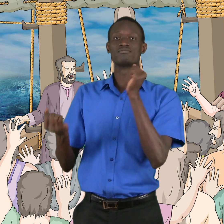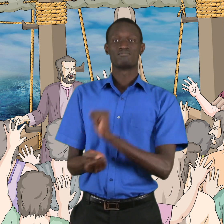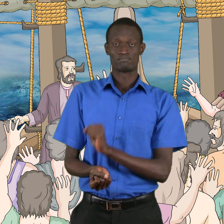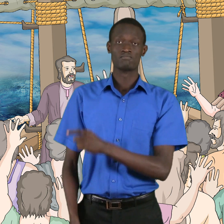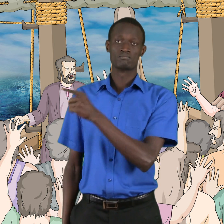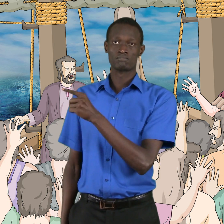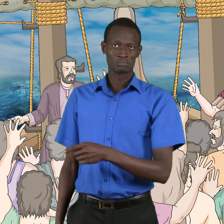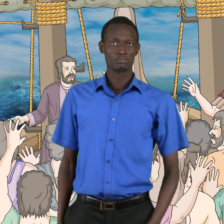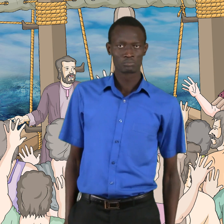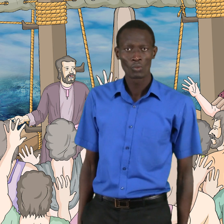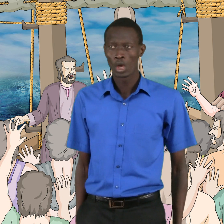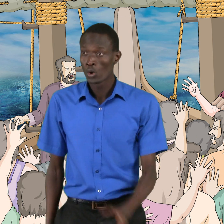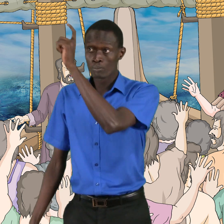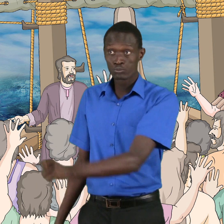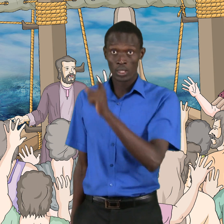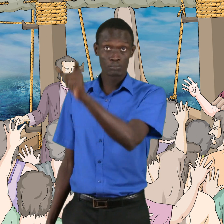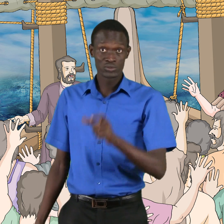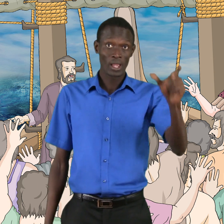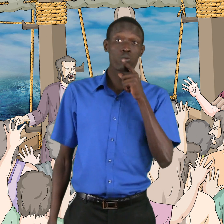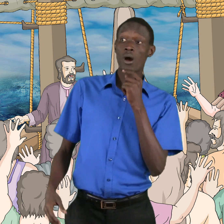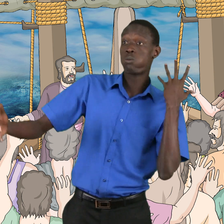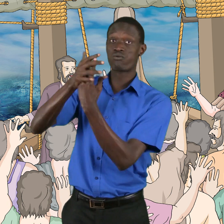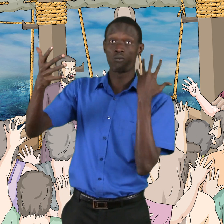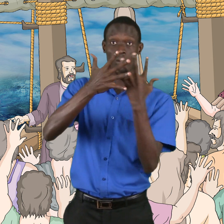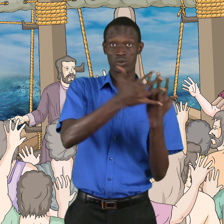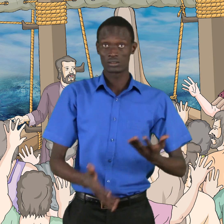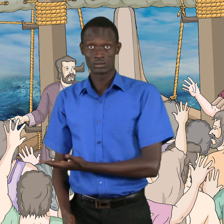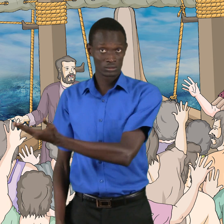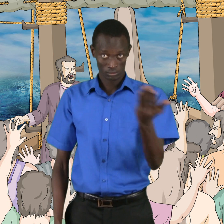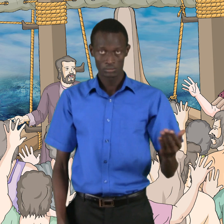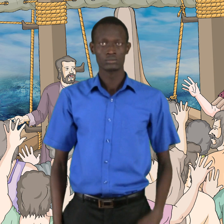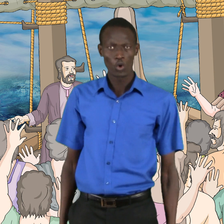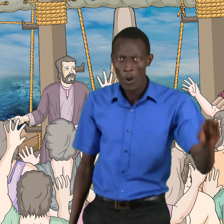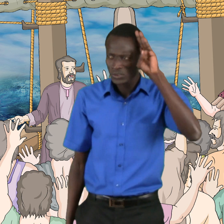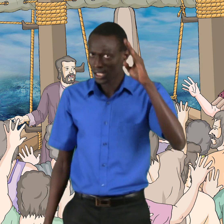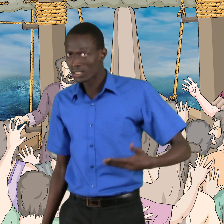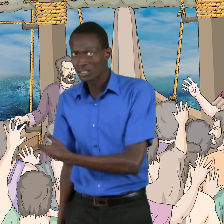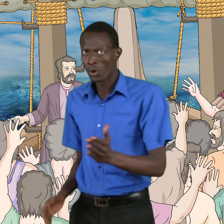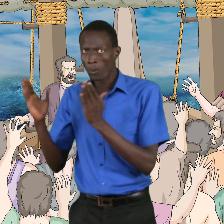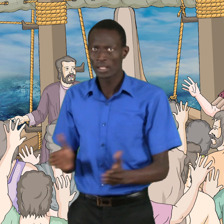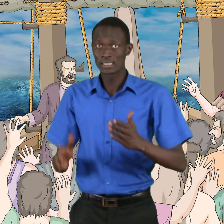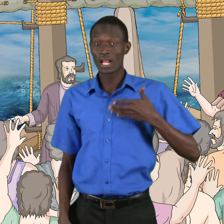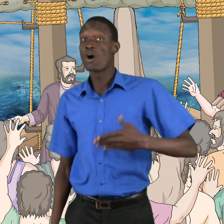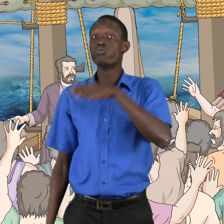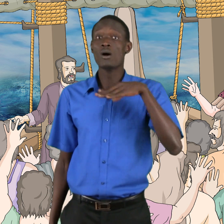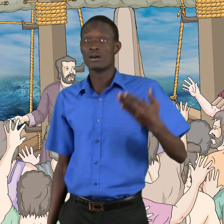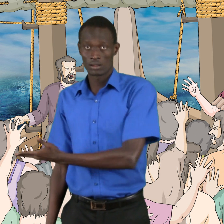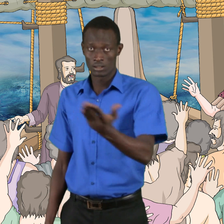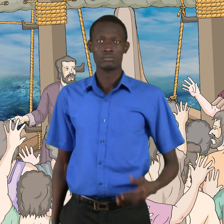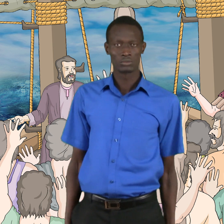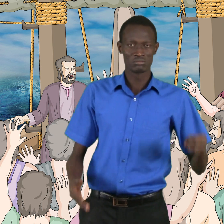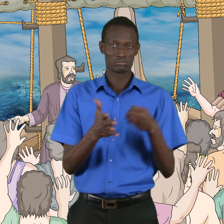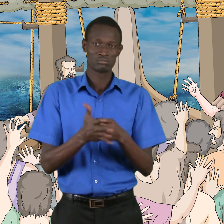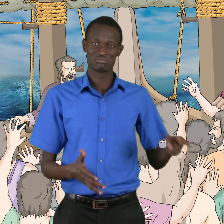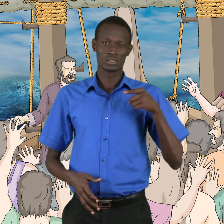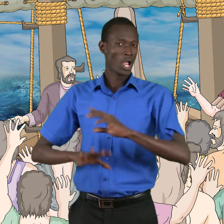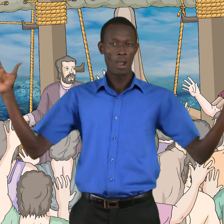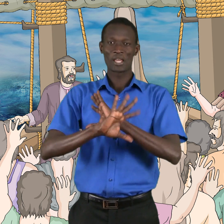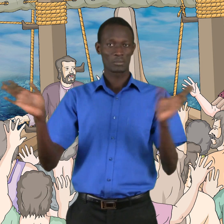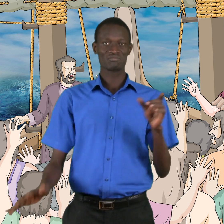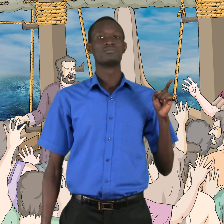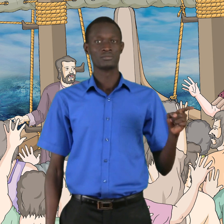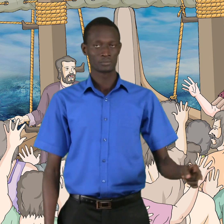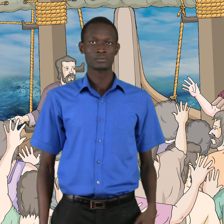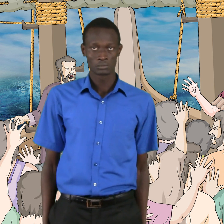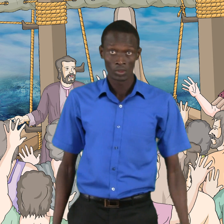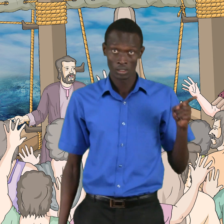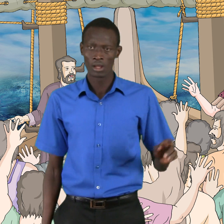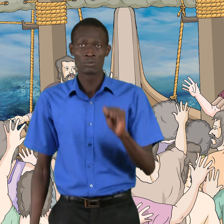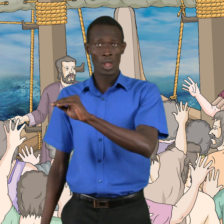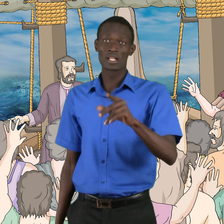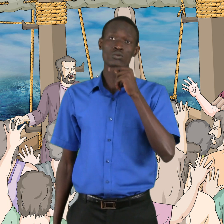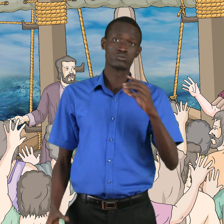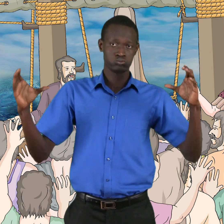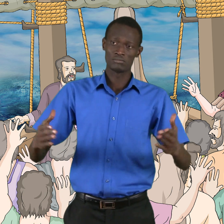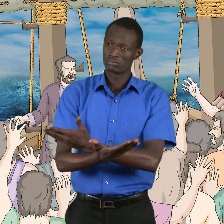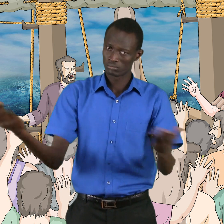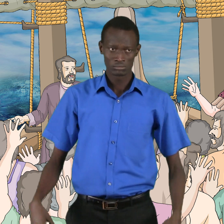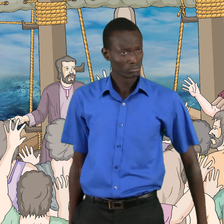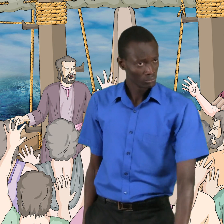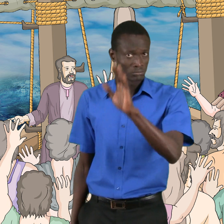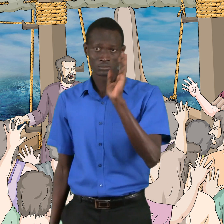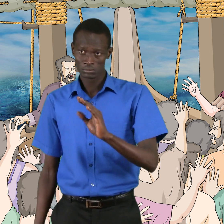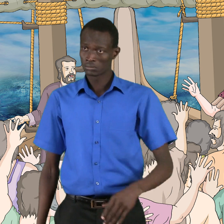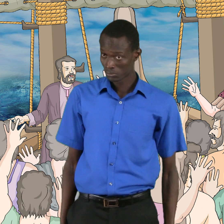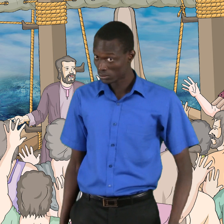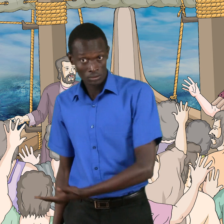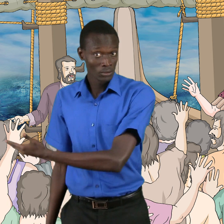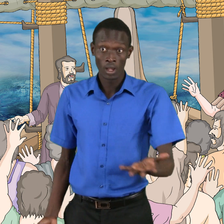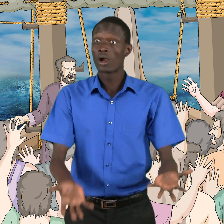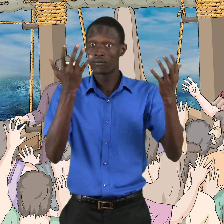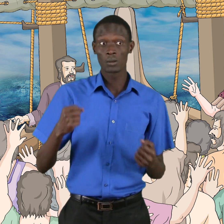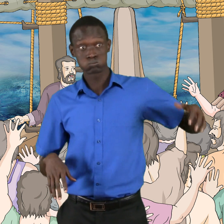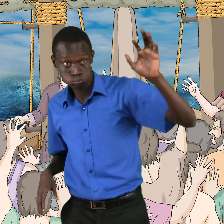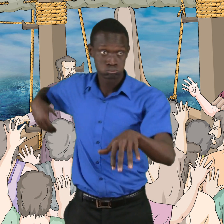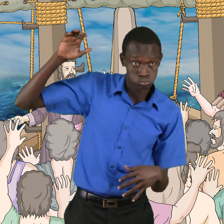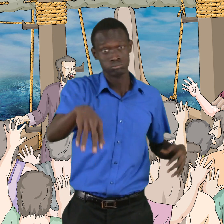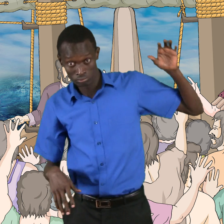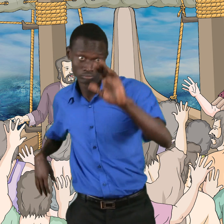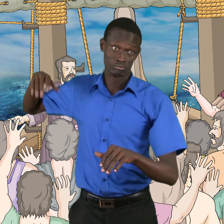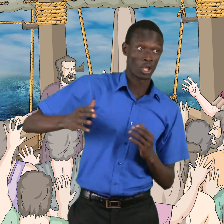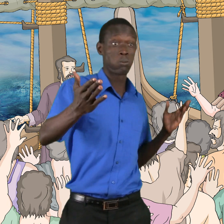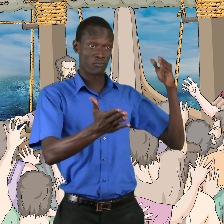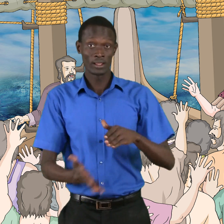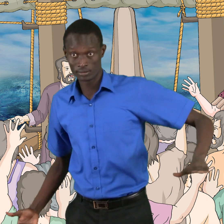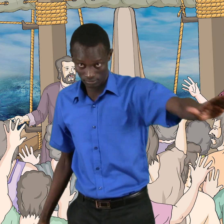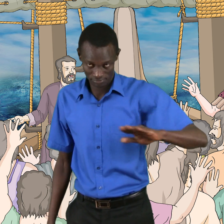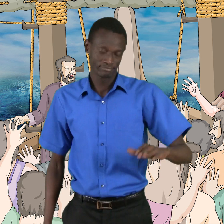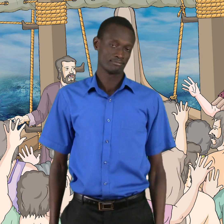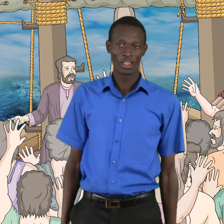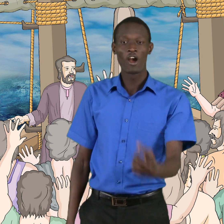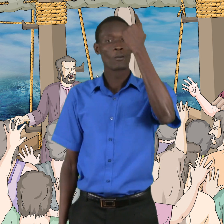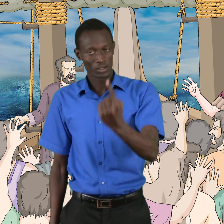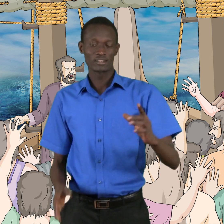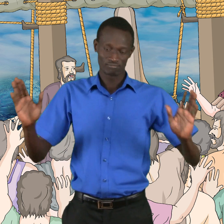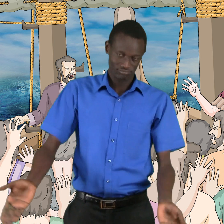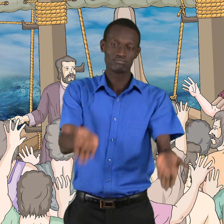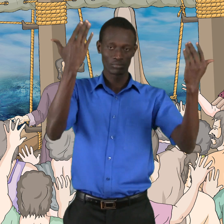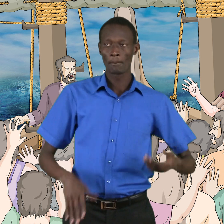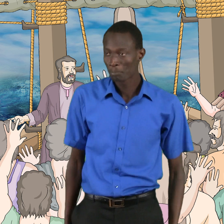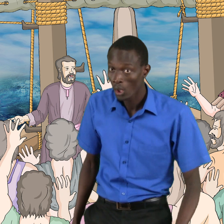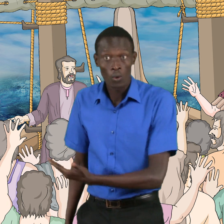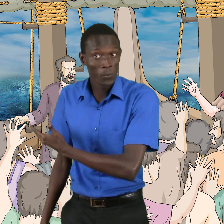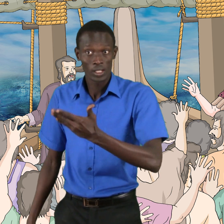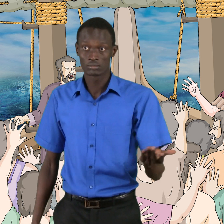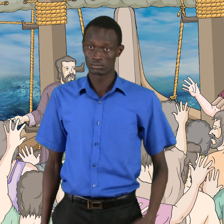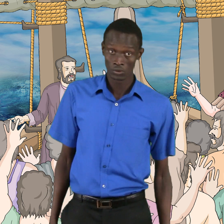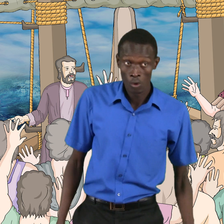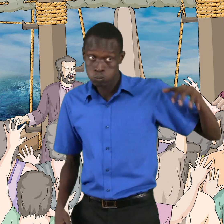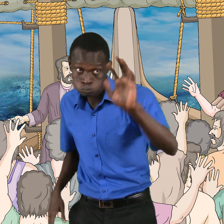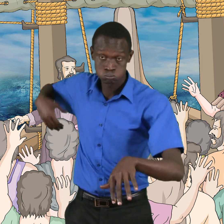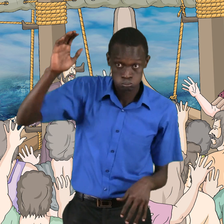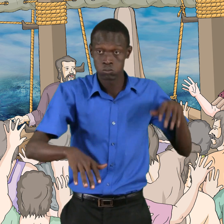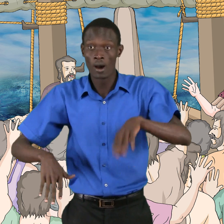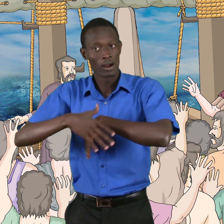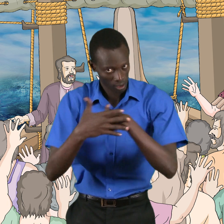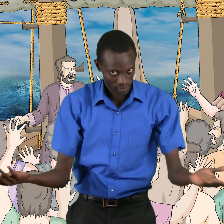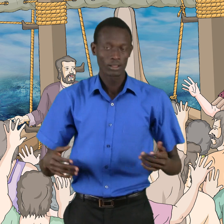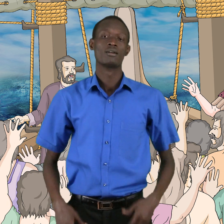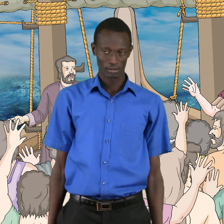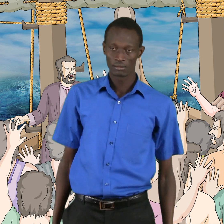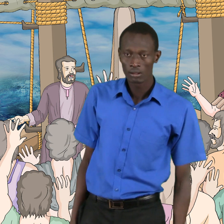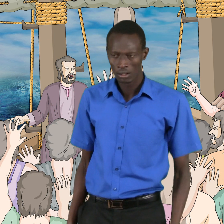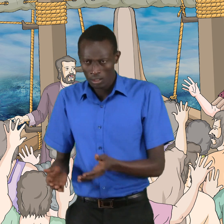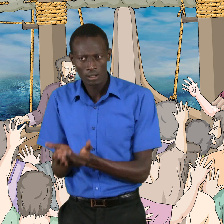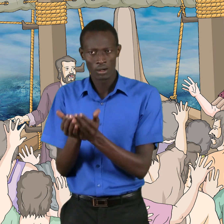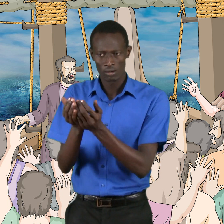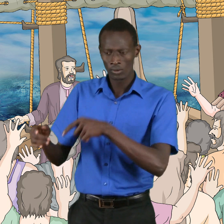The soldiers planned to kill the prisoners so none of them could swim to freedom.